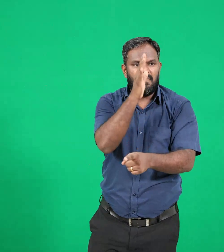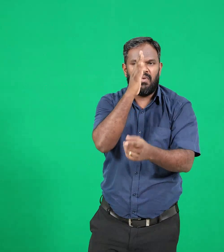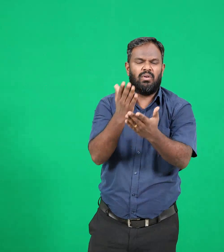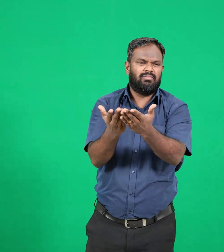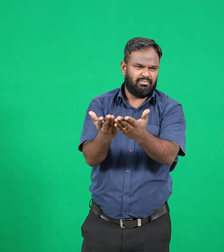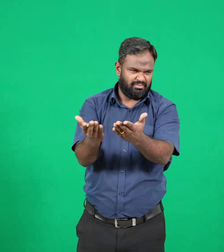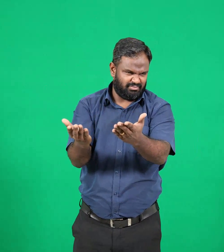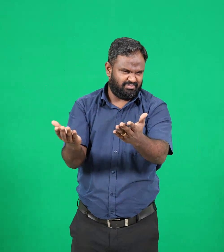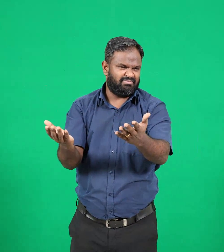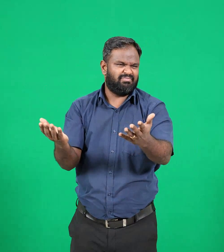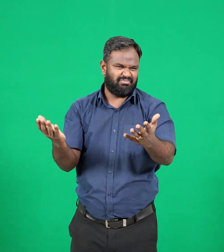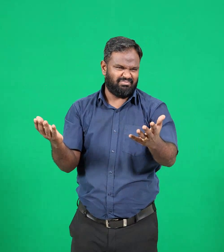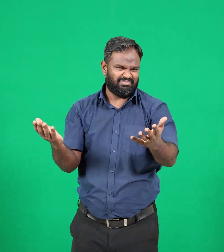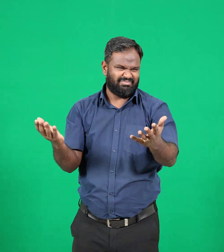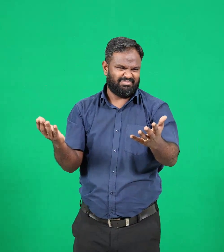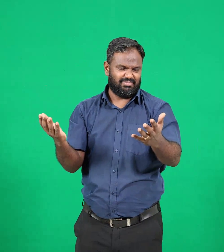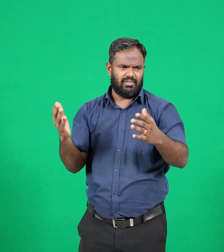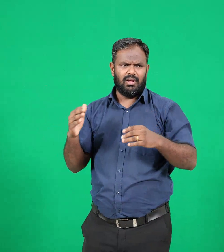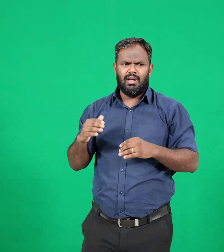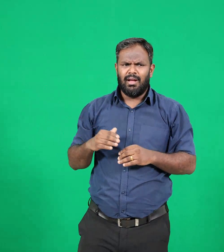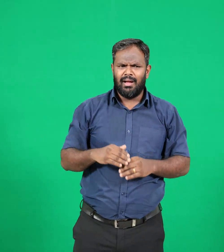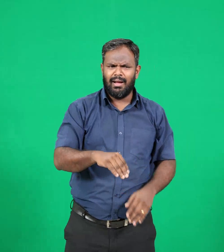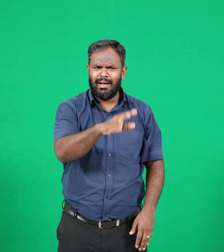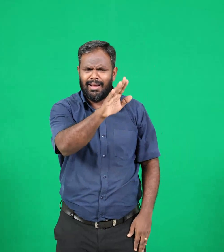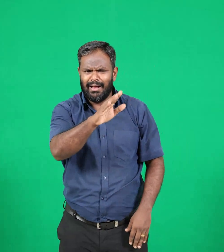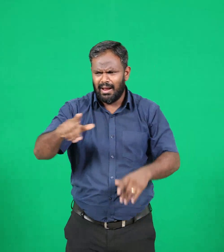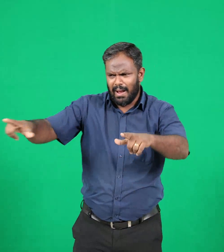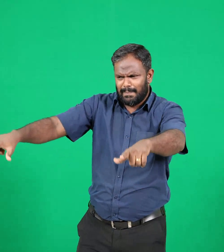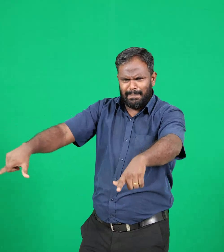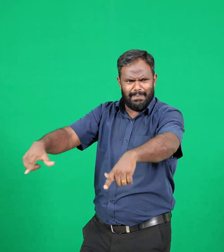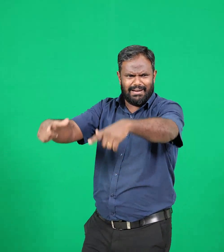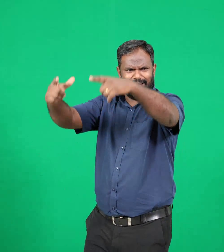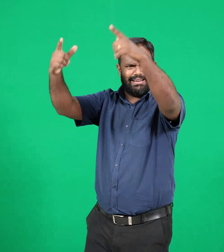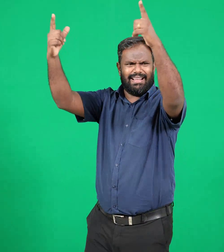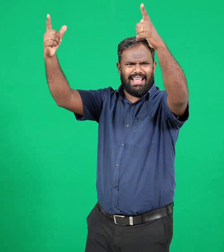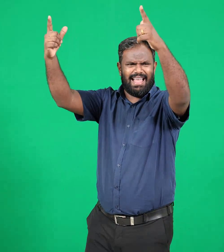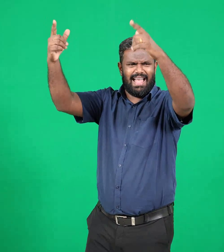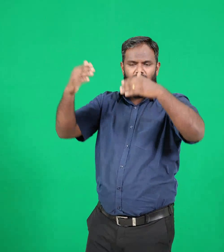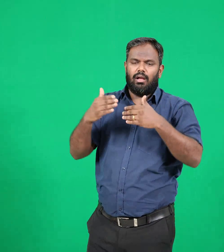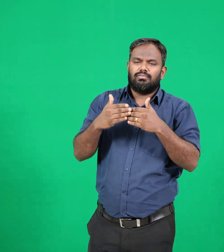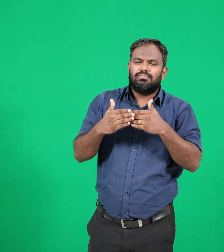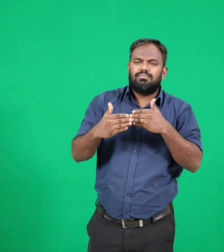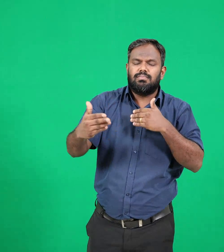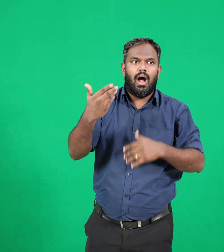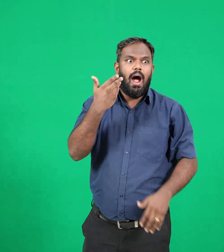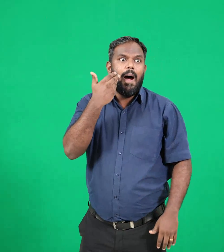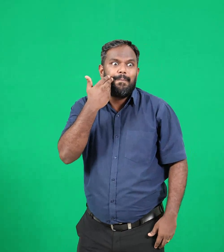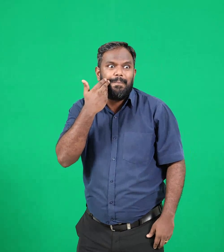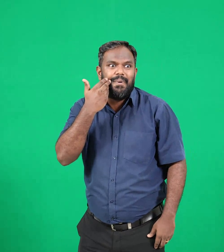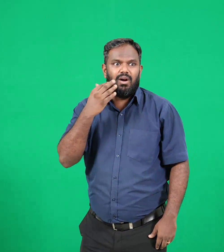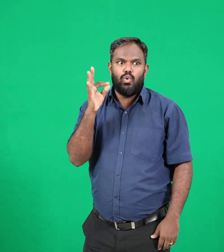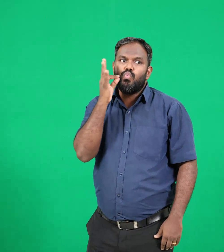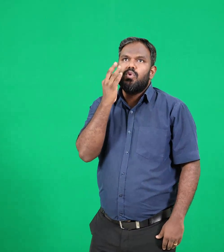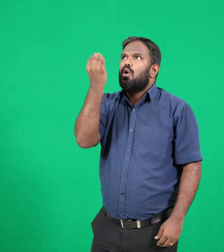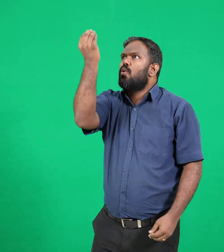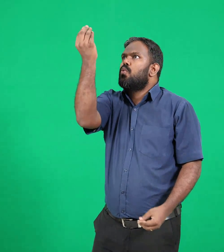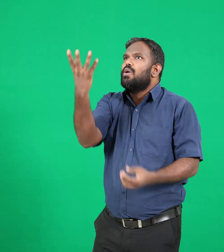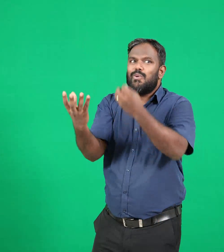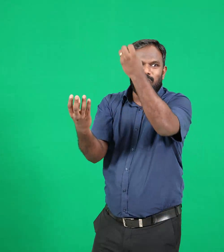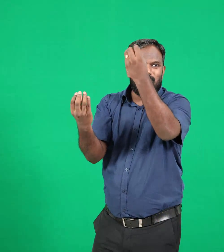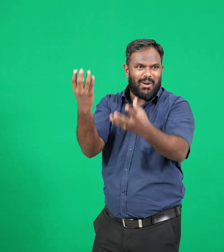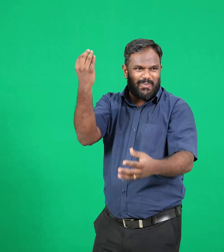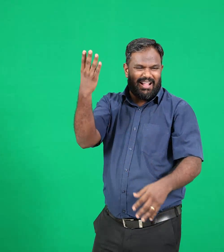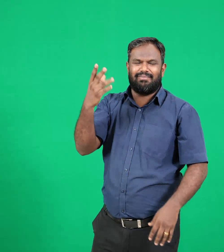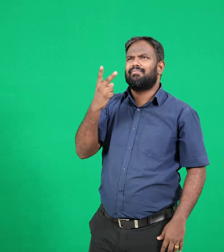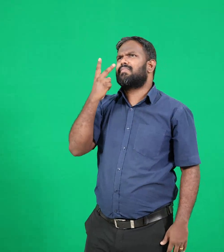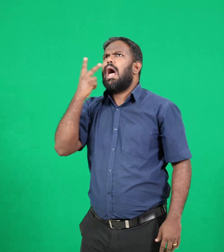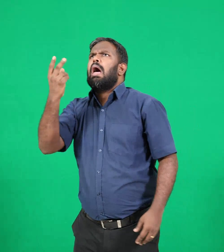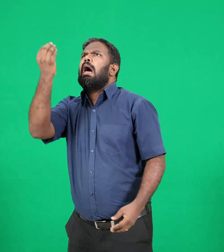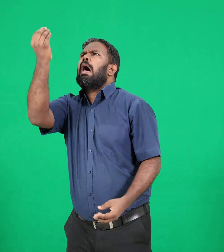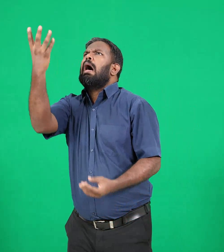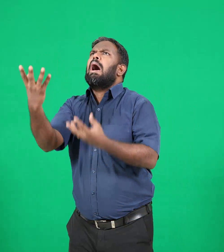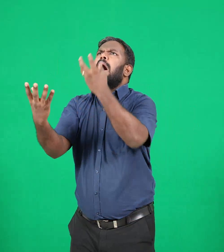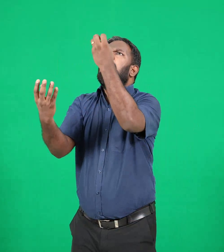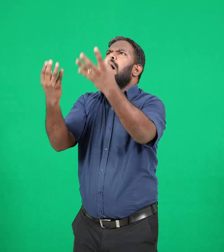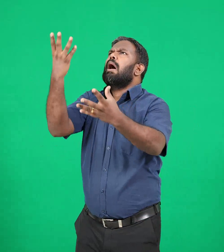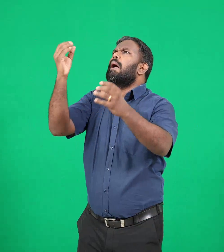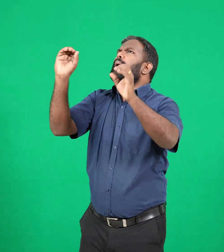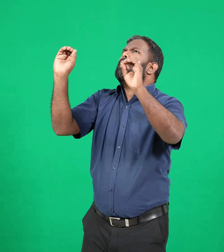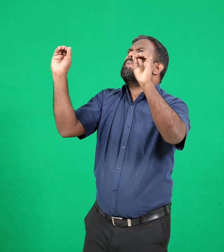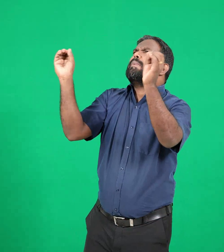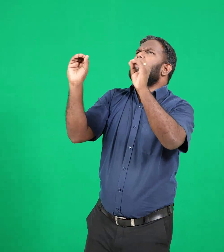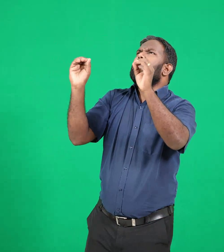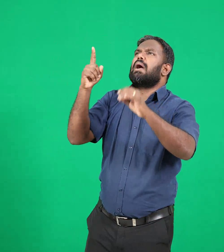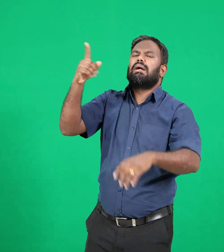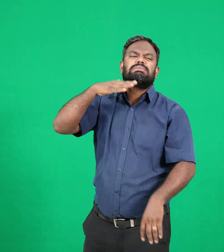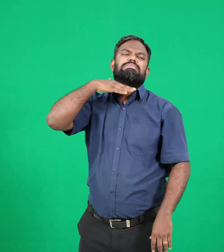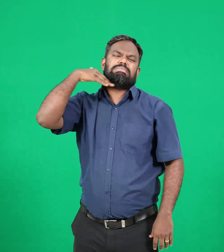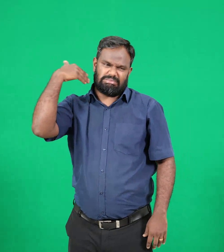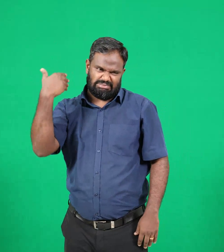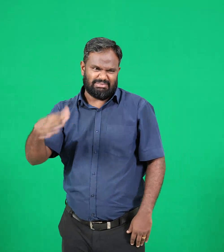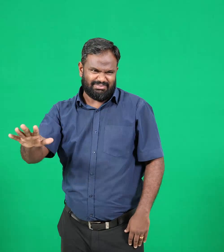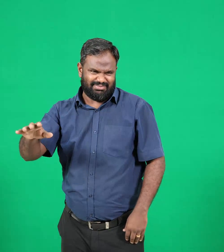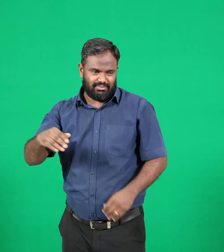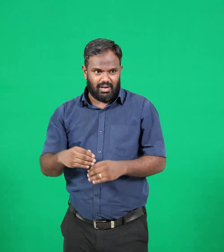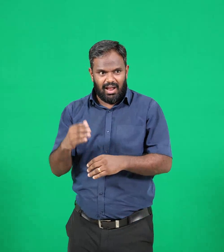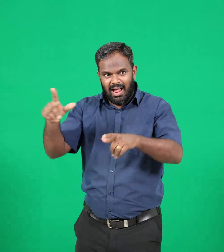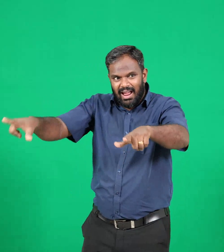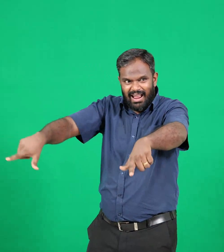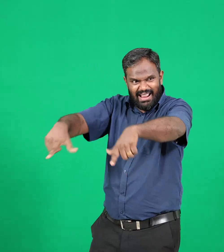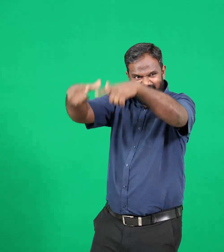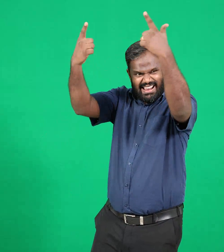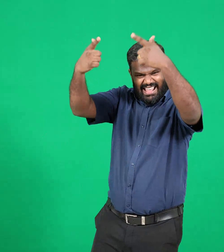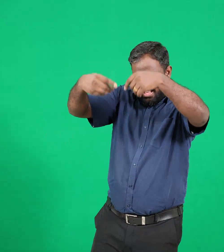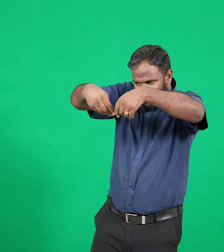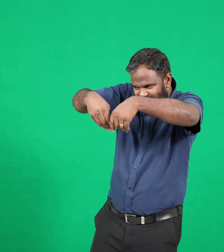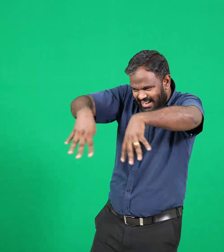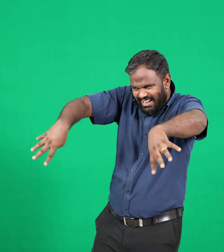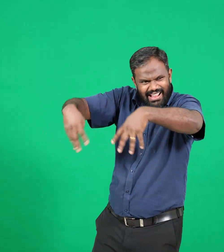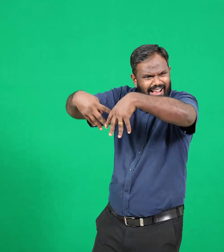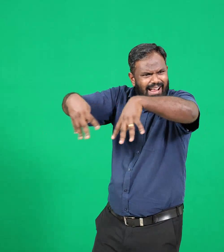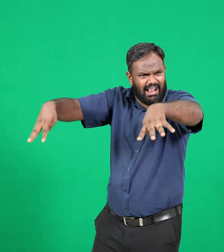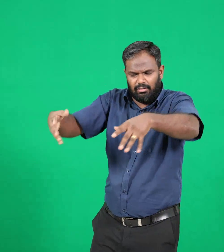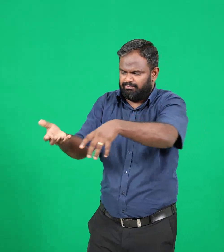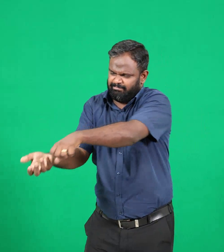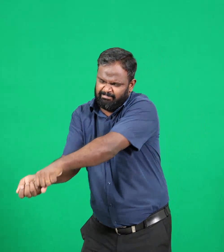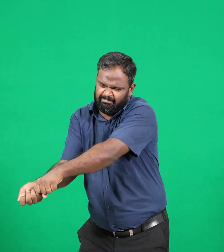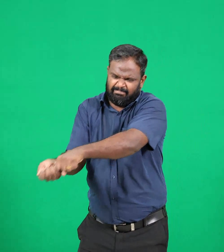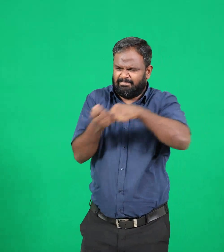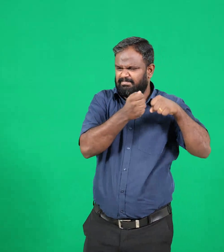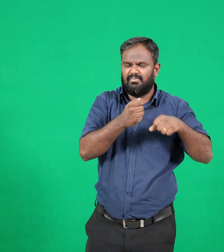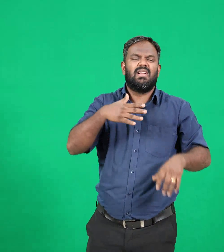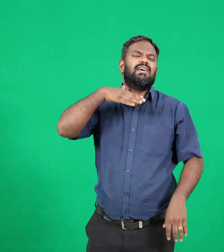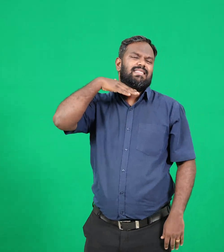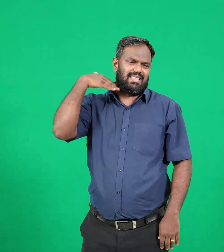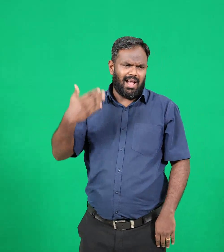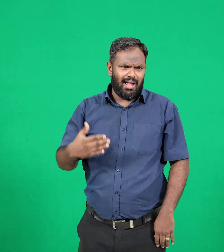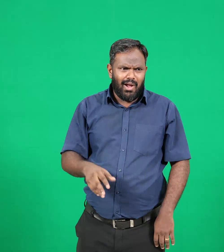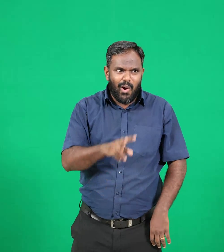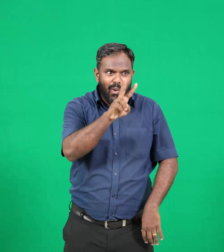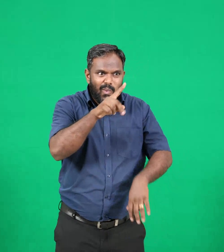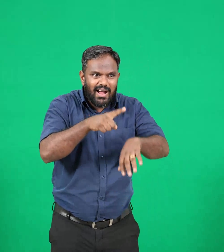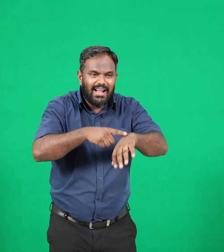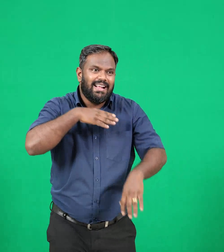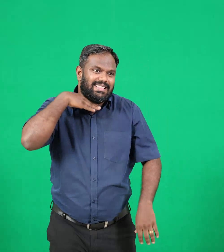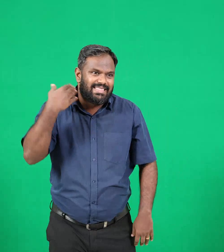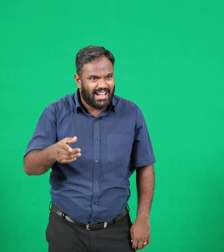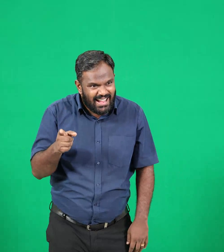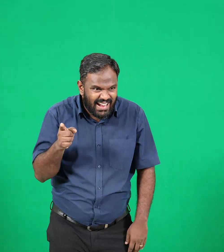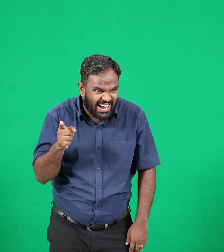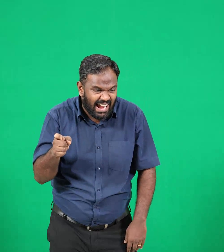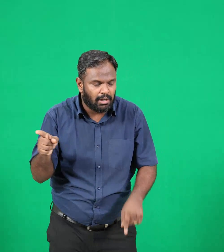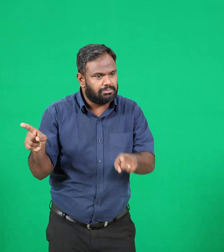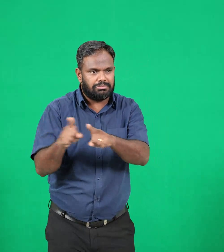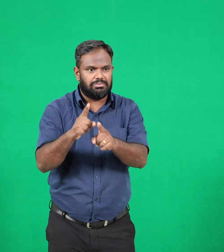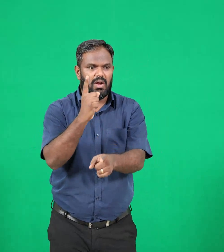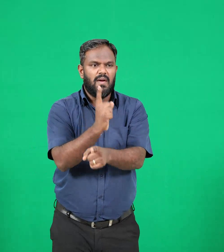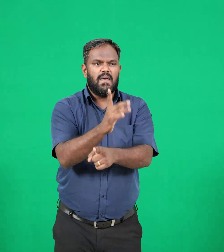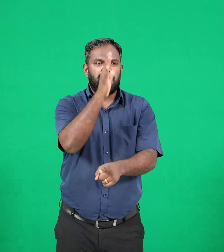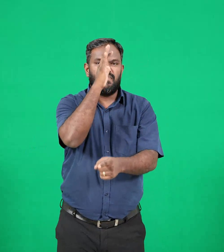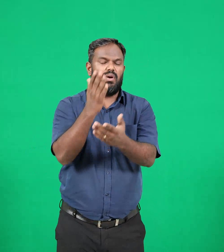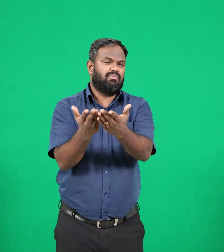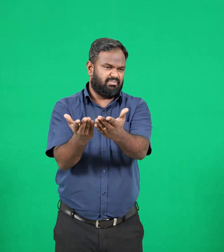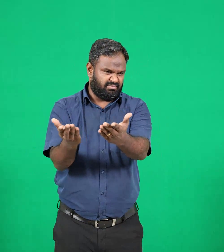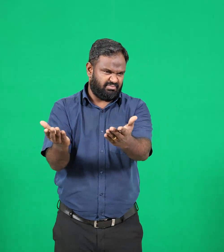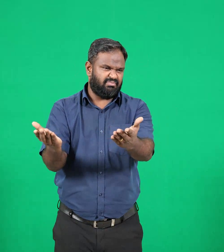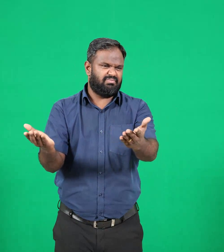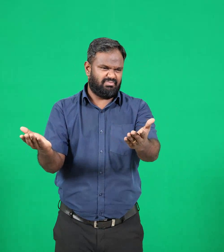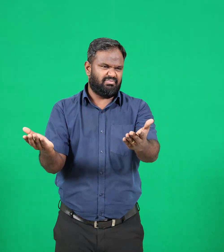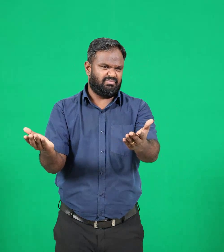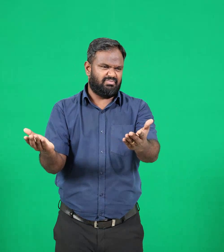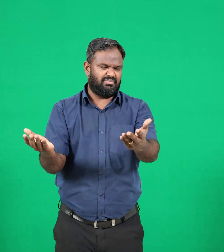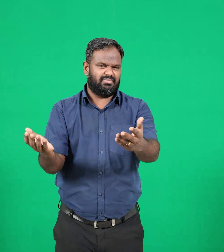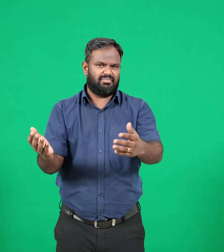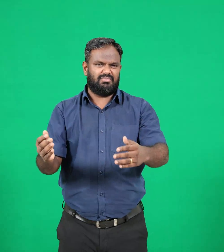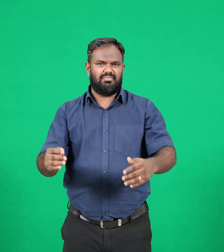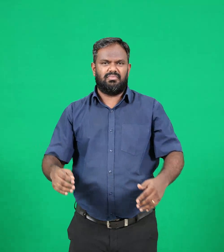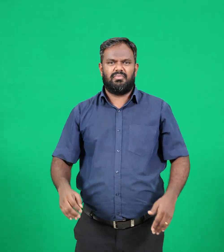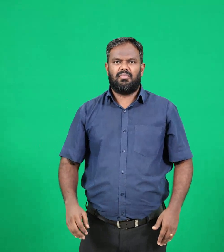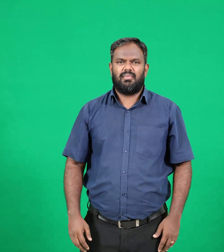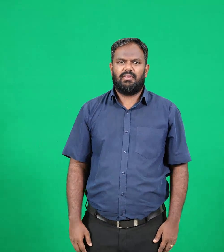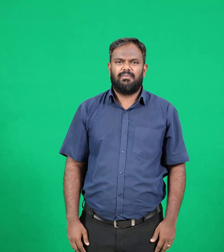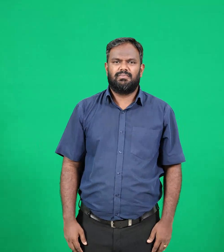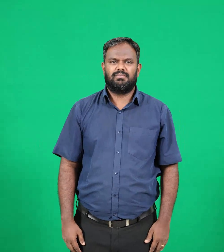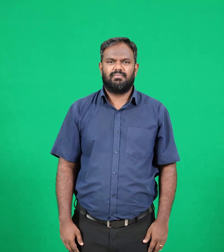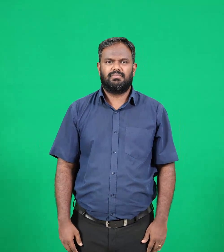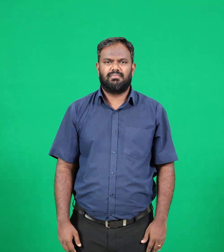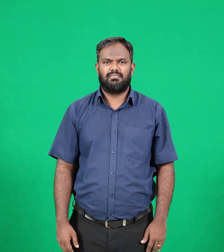fruitless trees in autumn, twice dead after being uprooted.